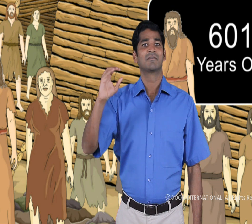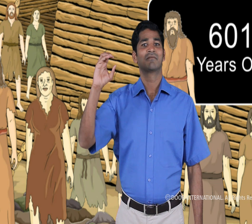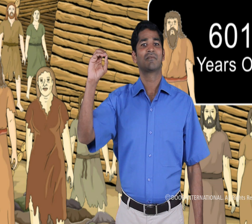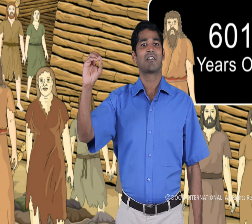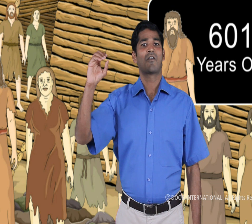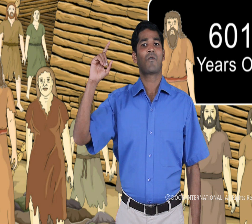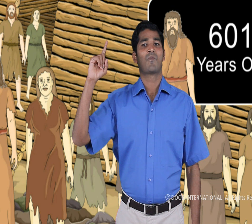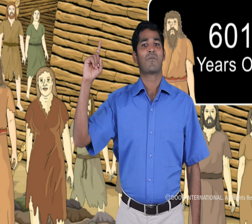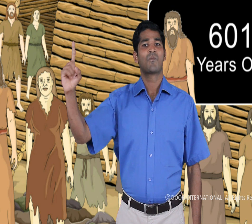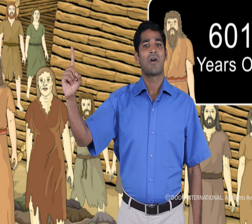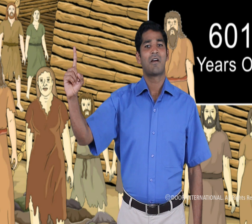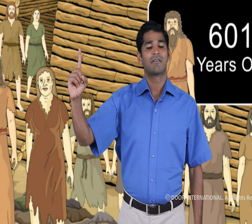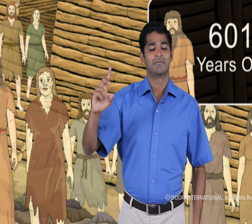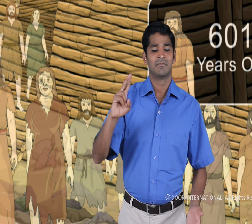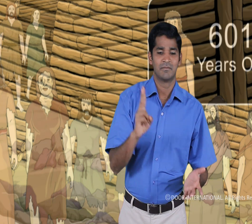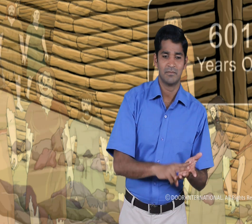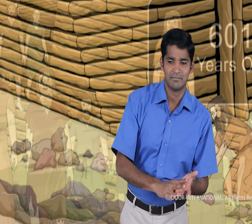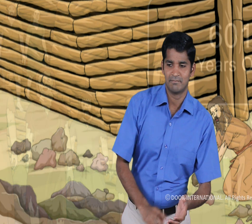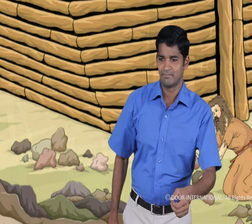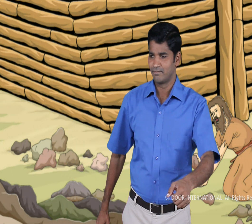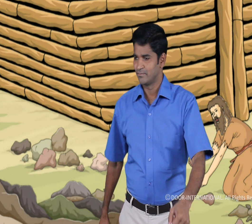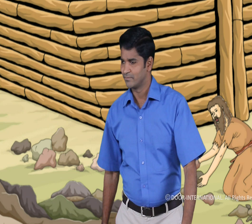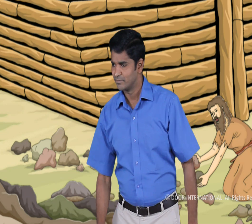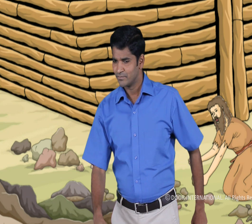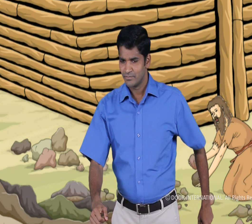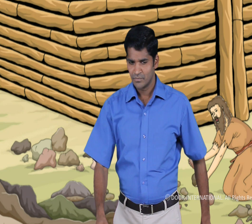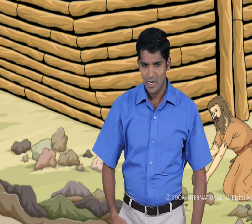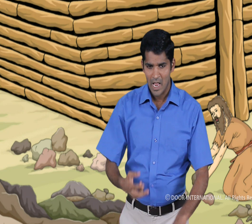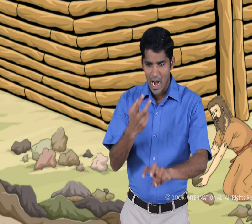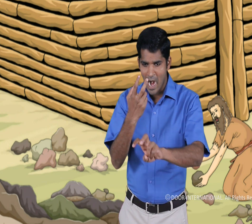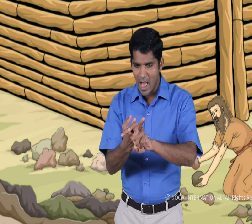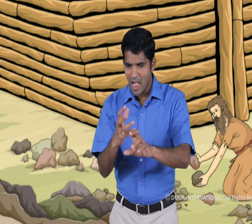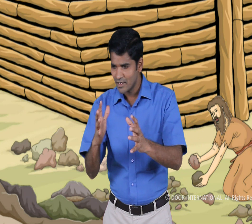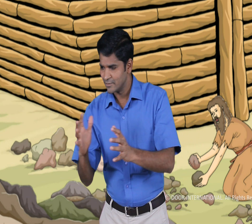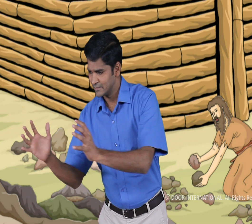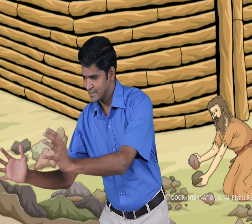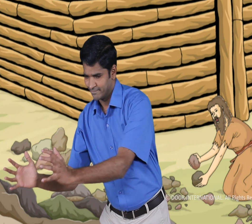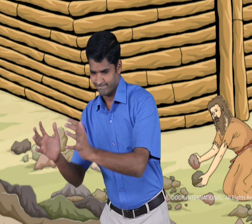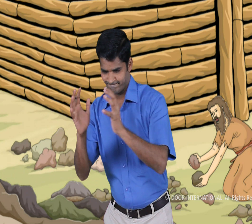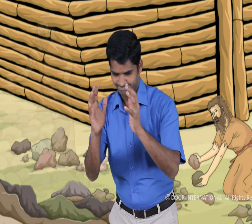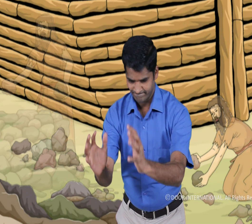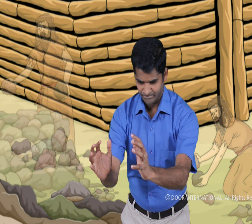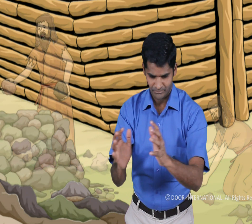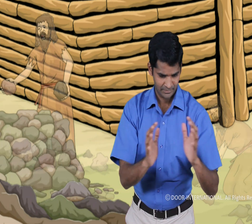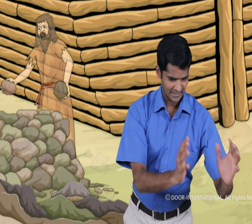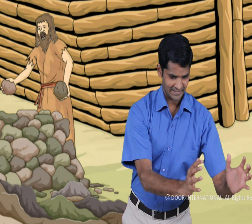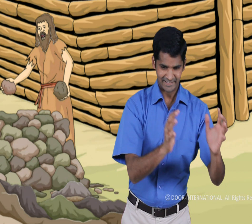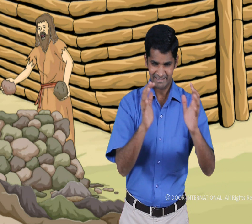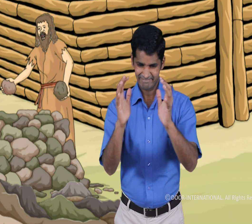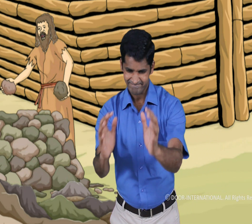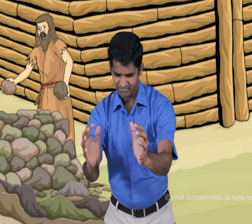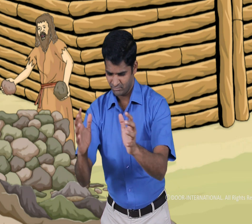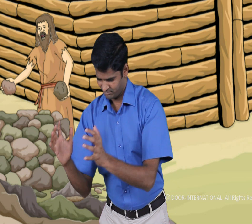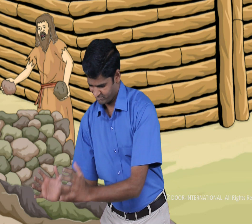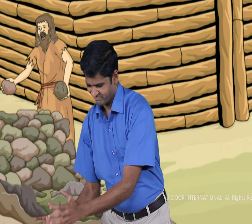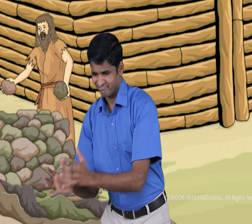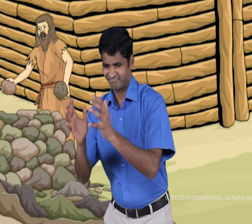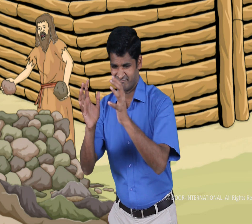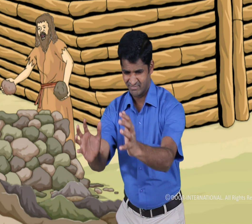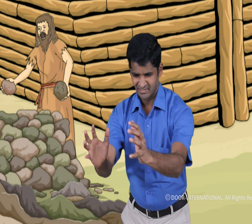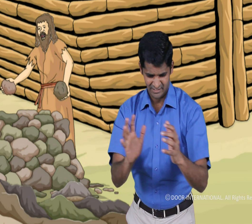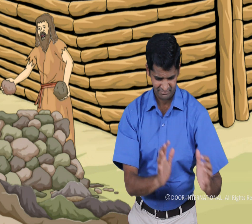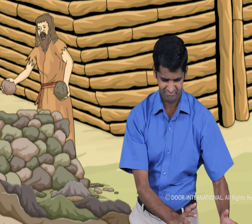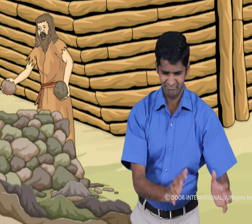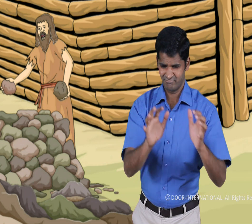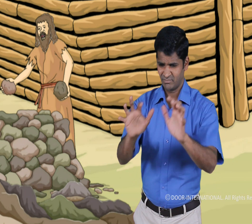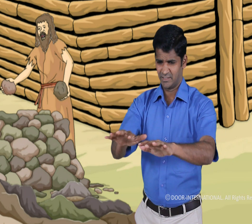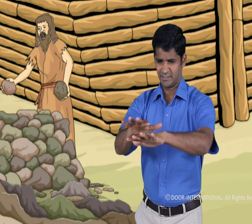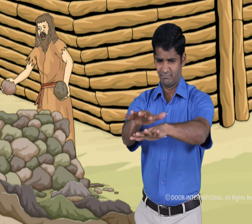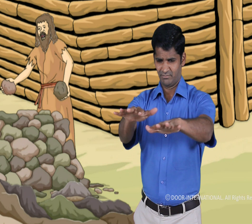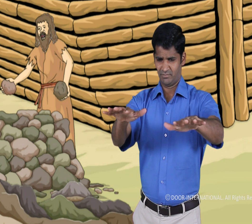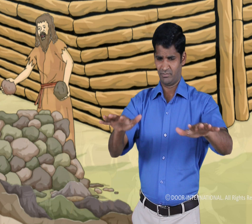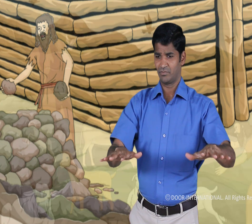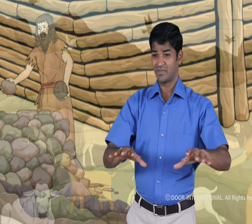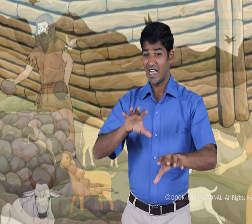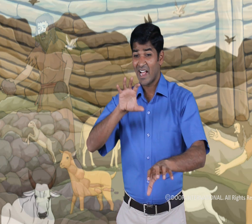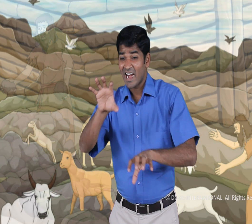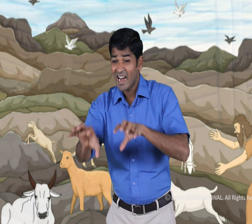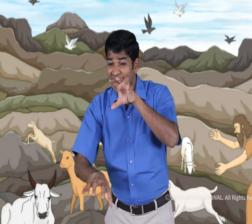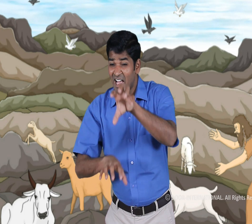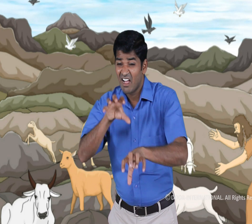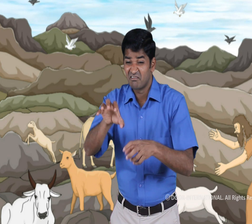Then Noah built an altar to the LORD.